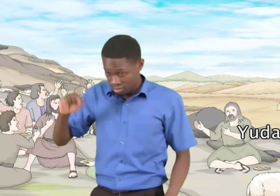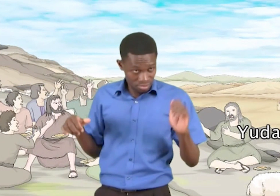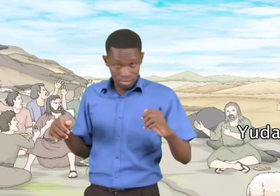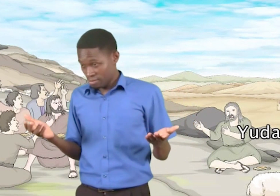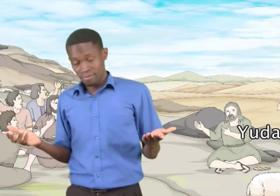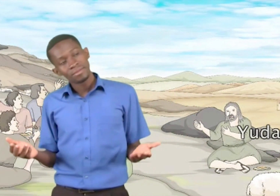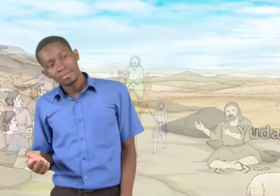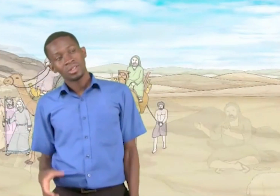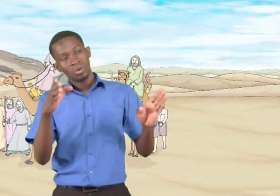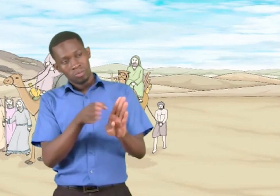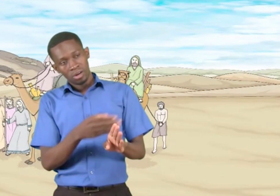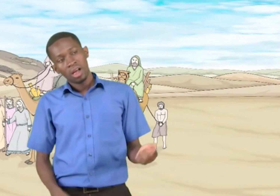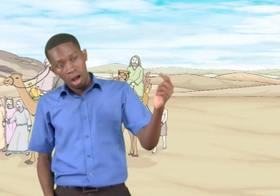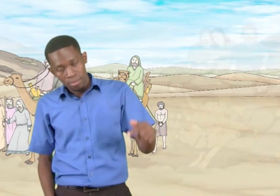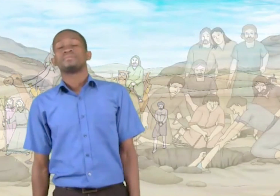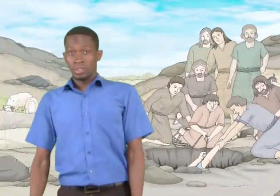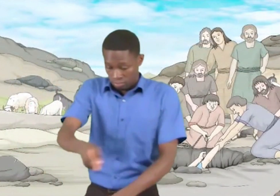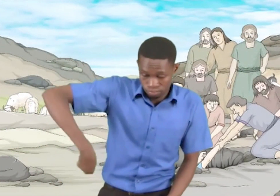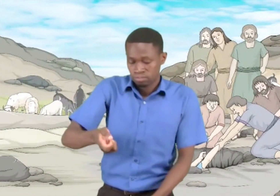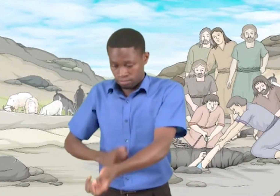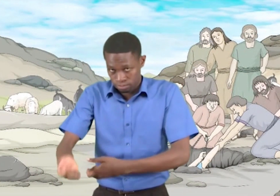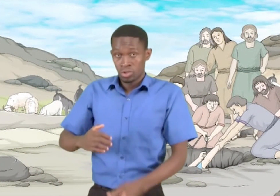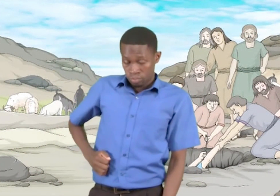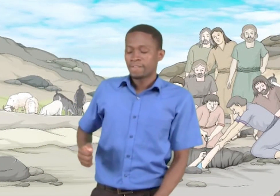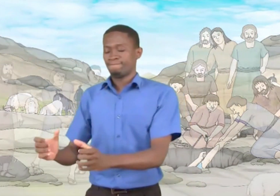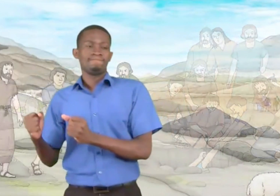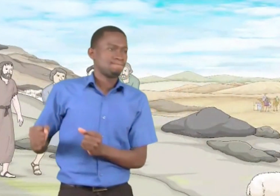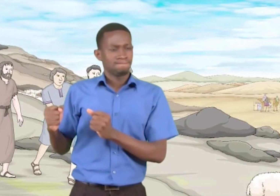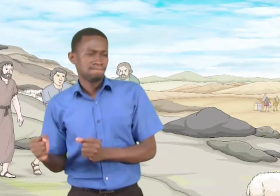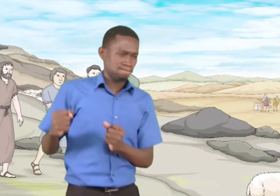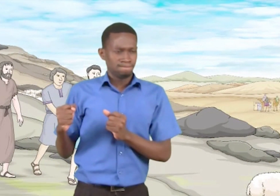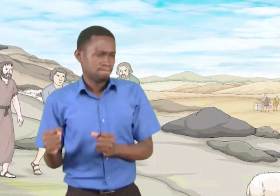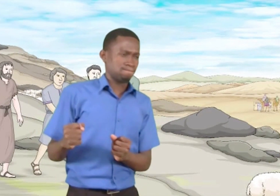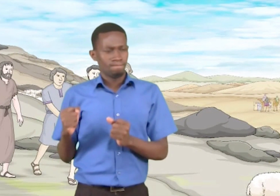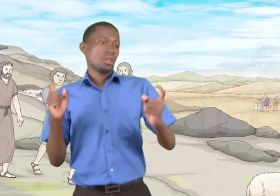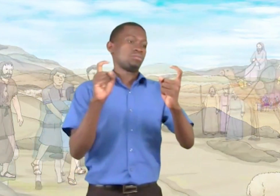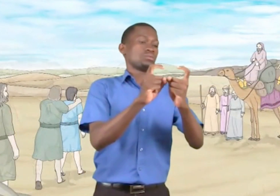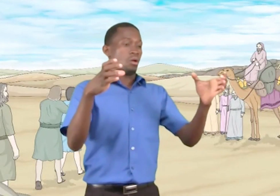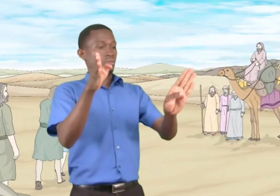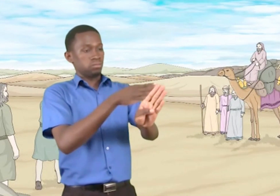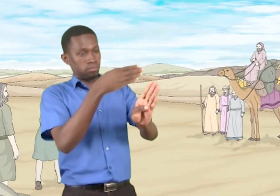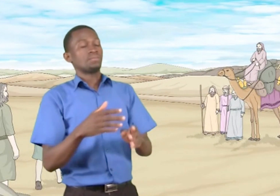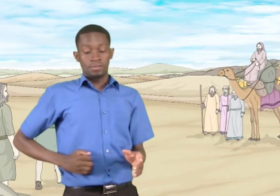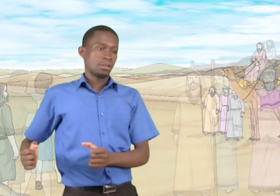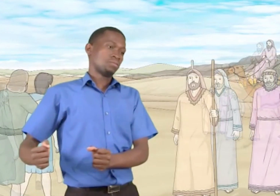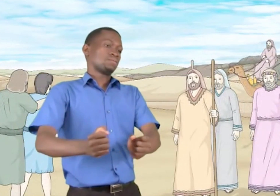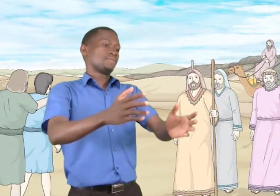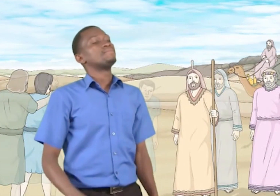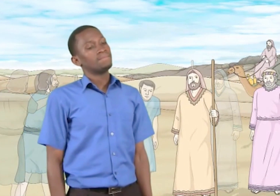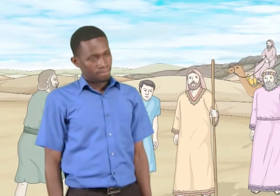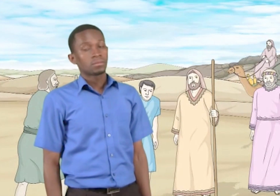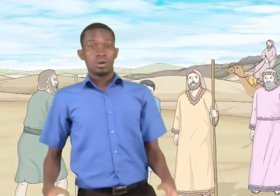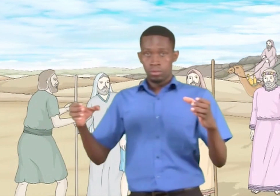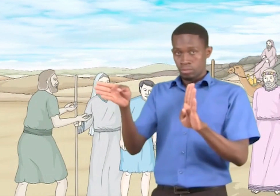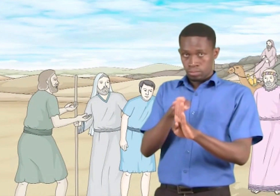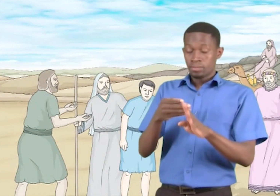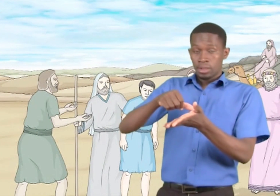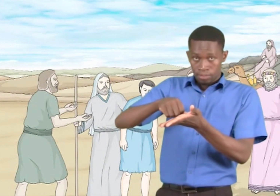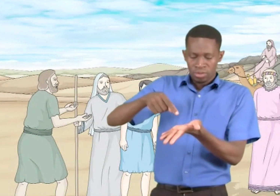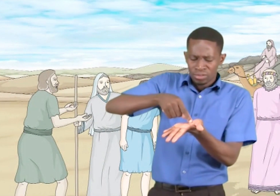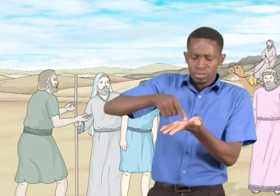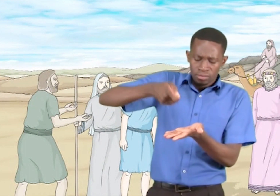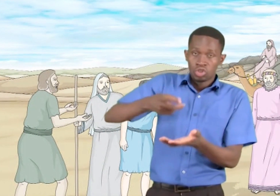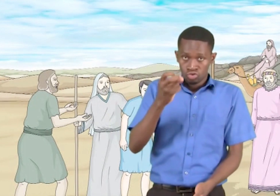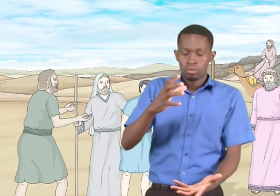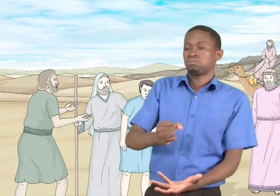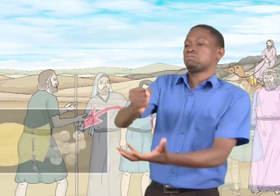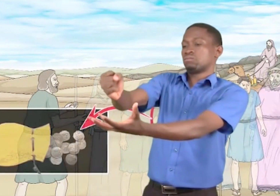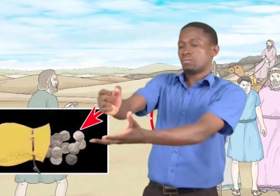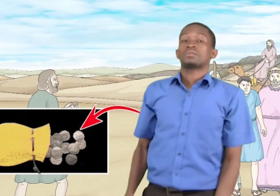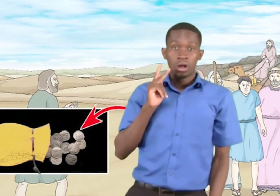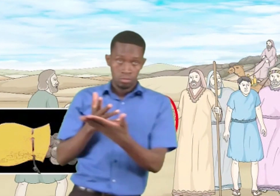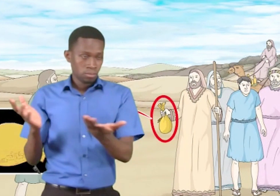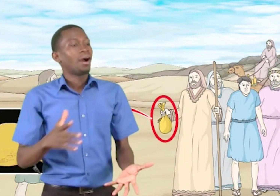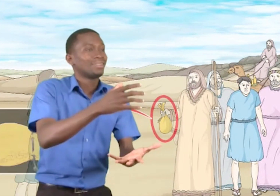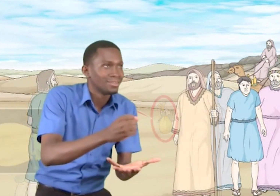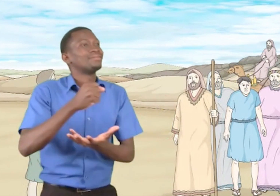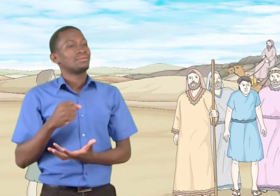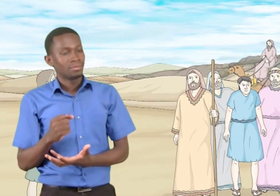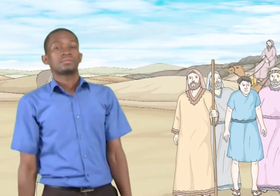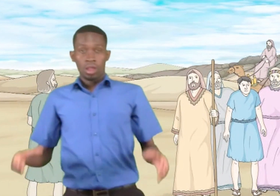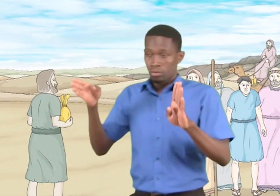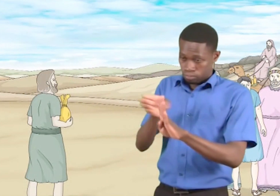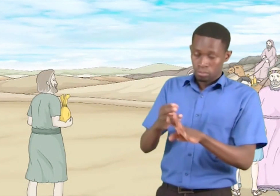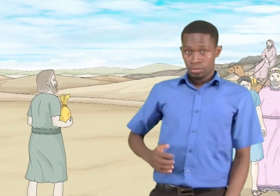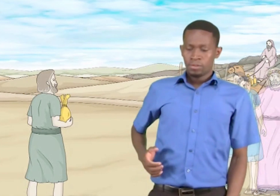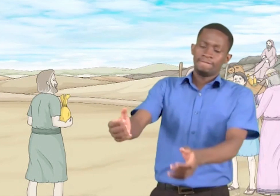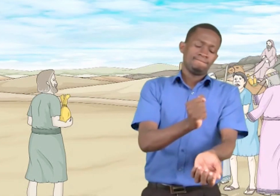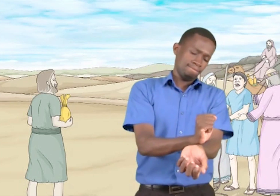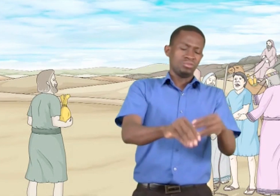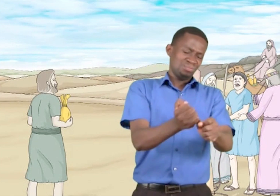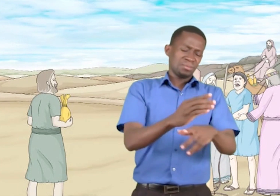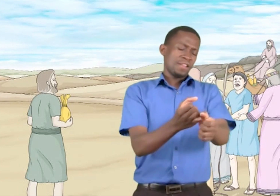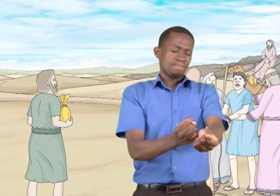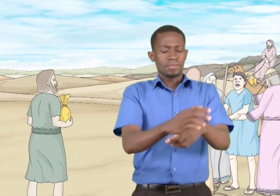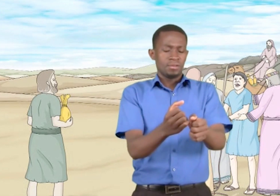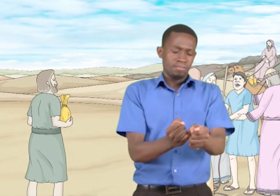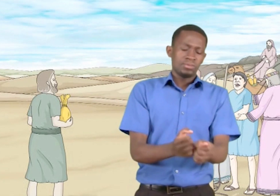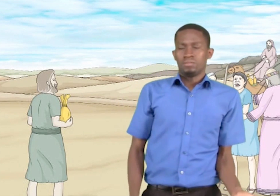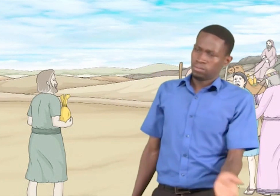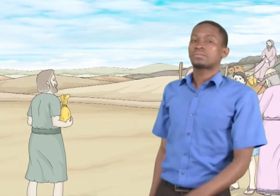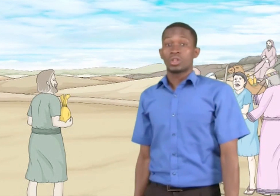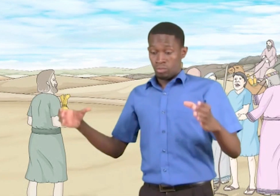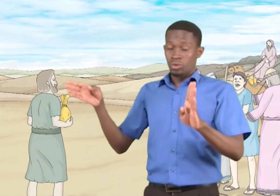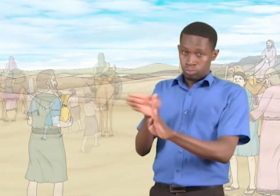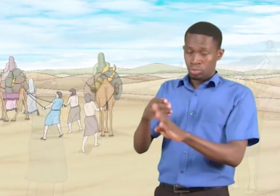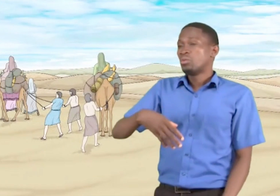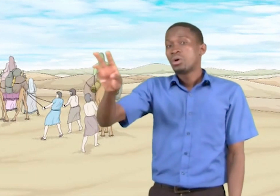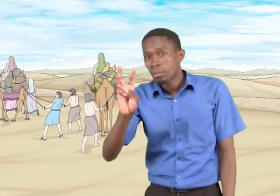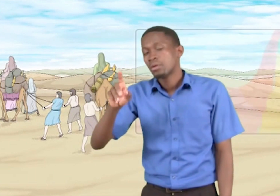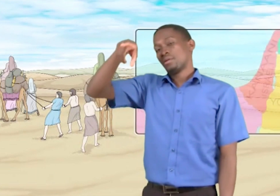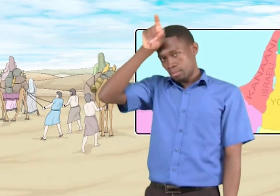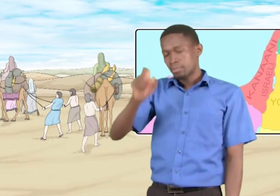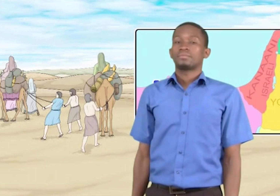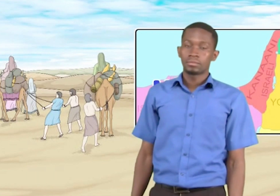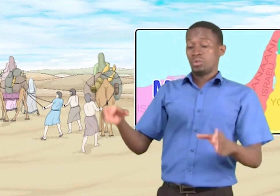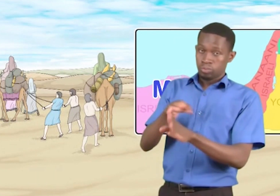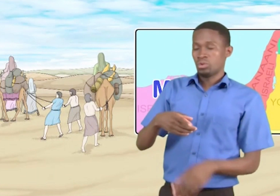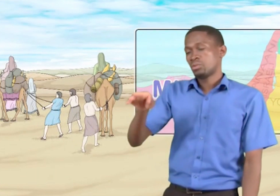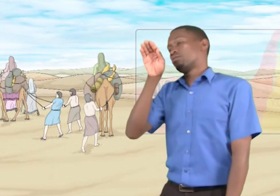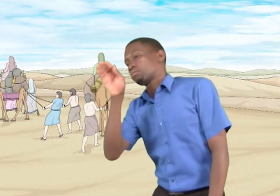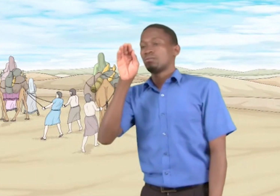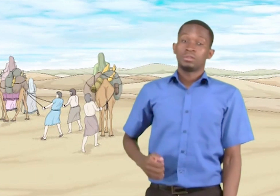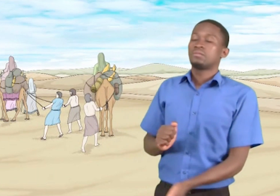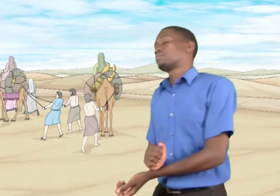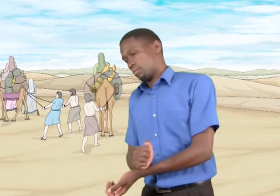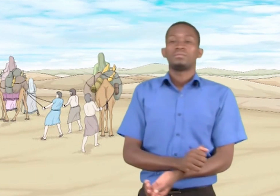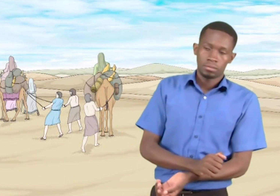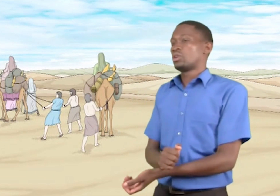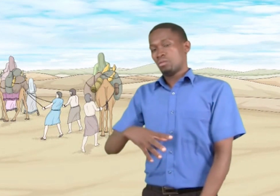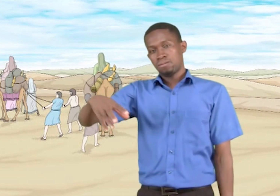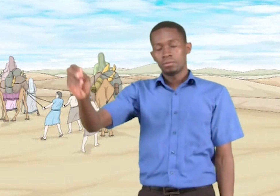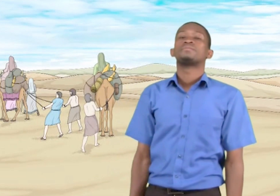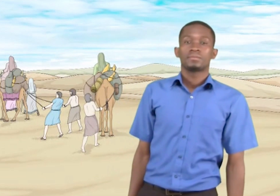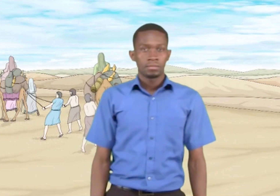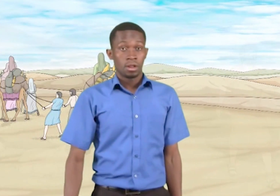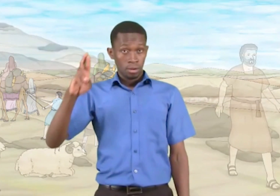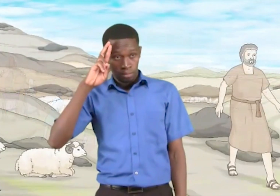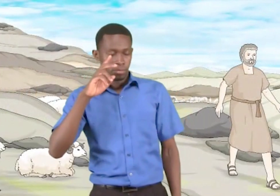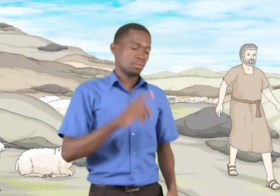So when the Midianite traders passed by, his brothers pulled Joseph out of the pit and sold him for twenty shekels of silver to the Ishmaelites, who took him to Egypt.